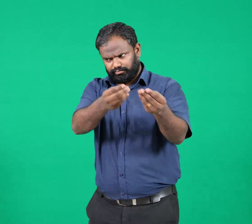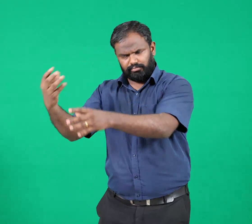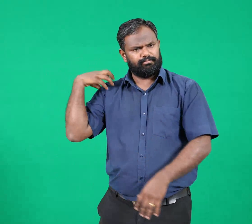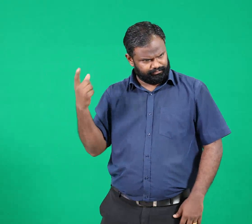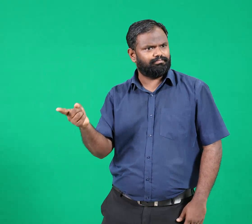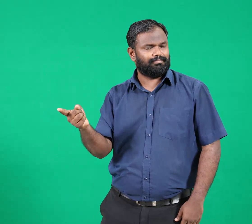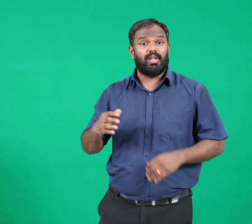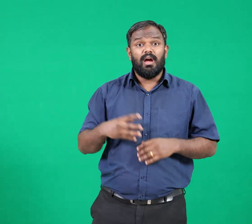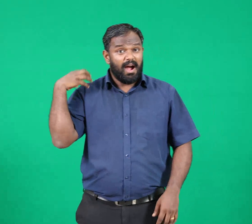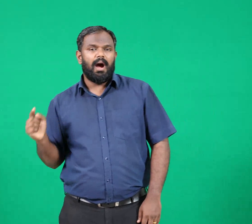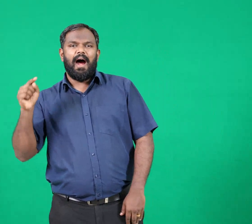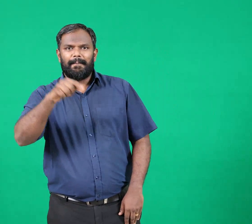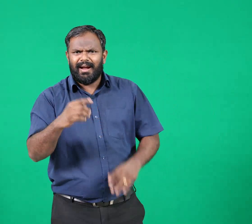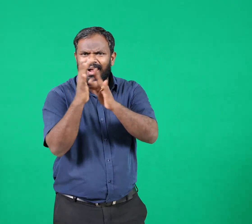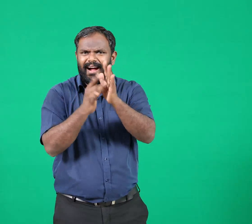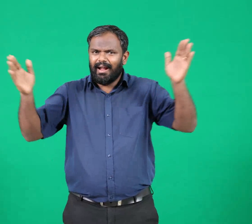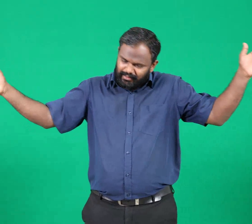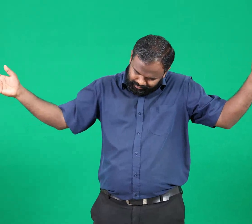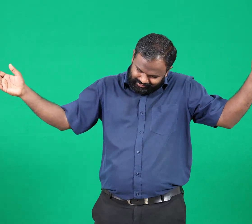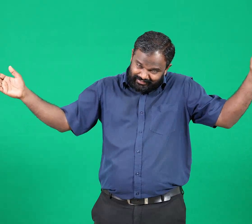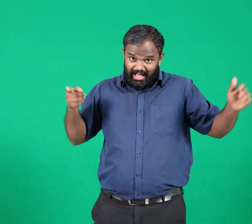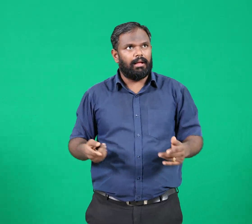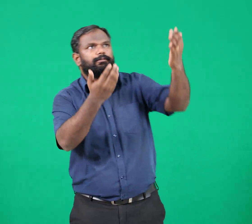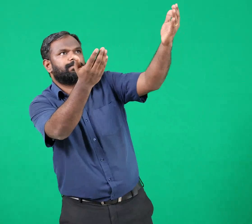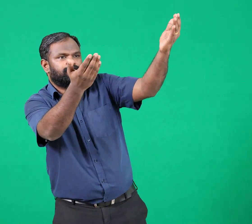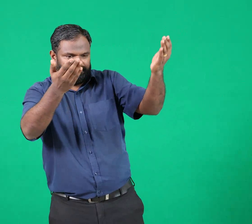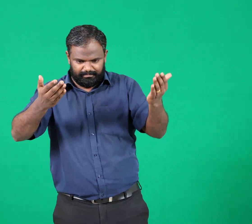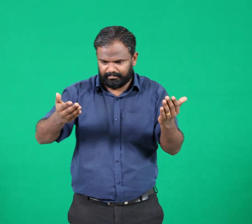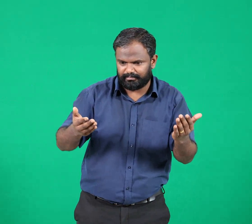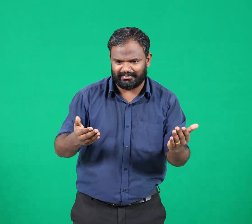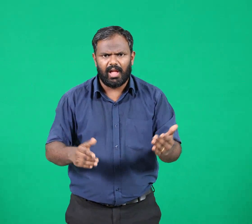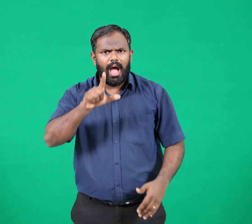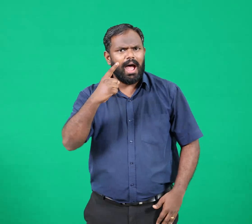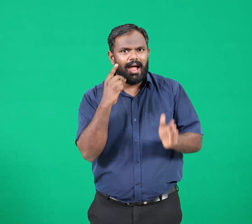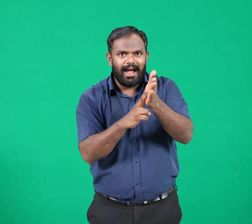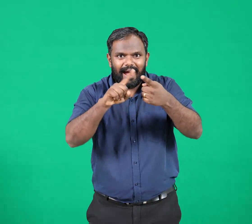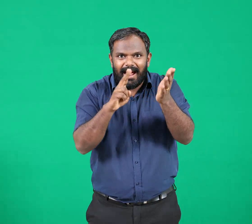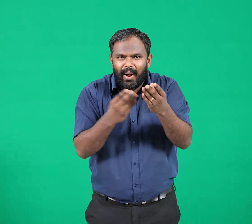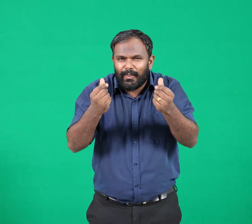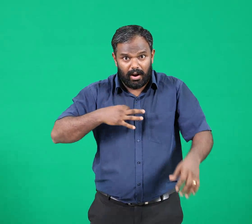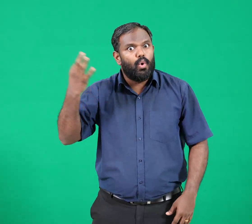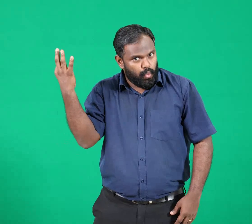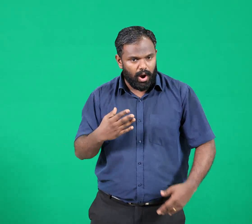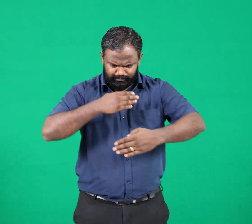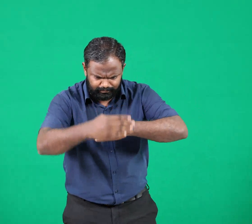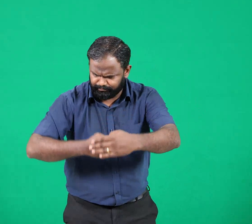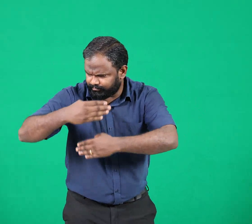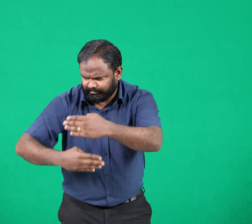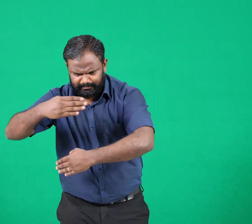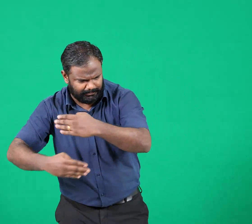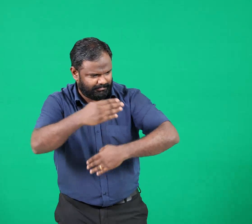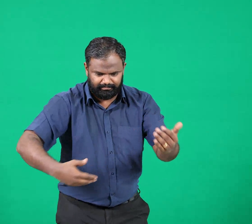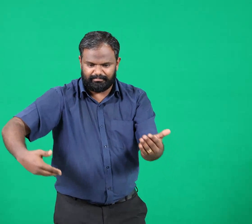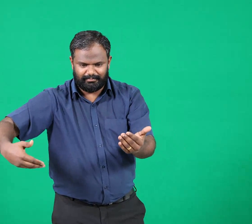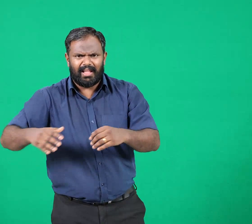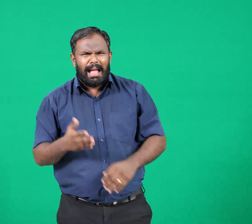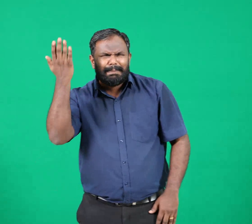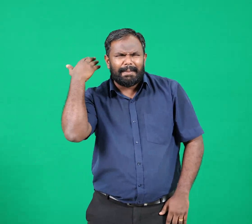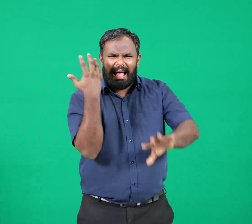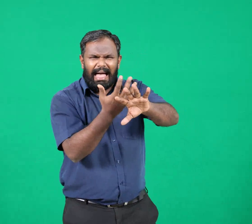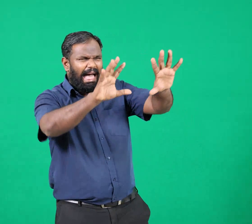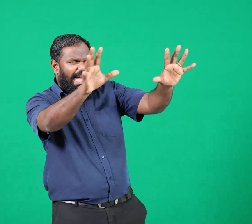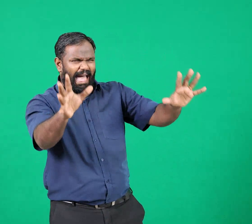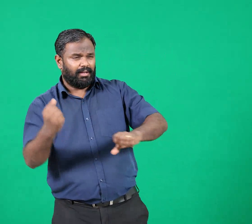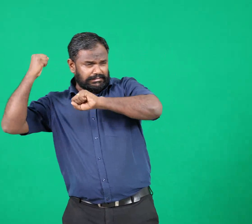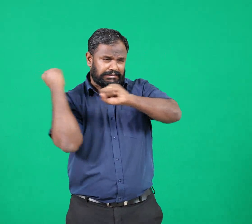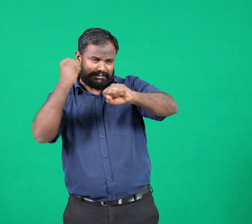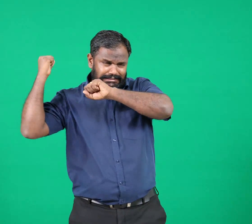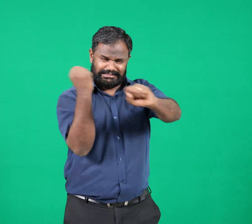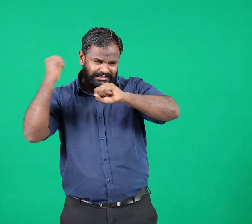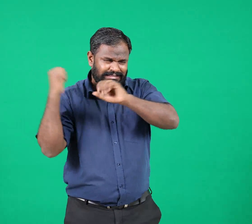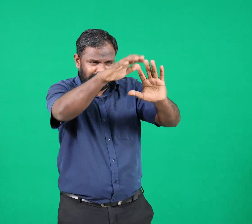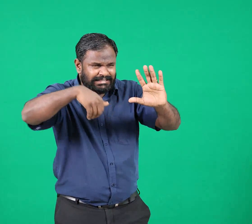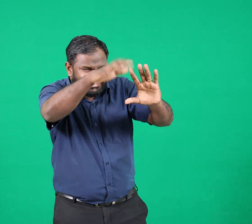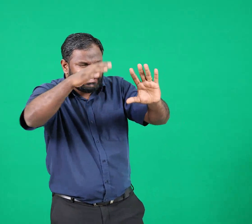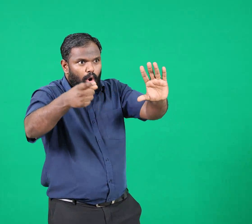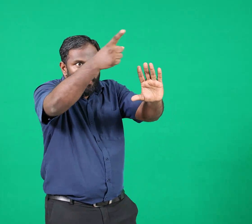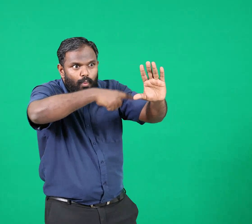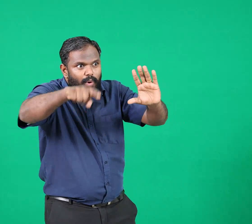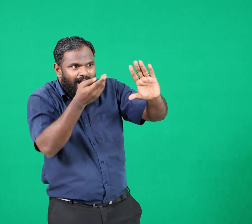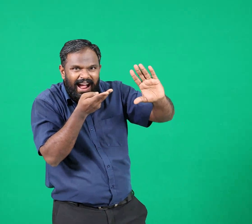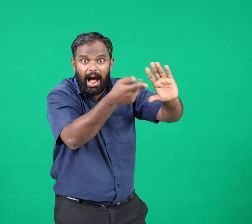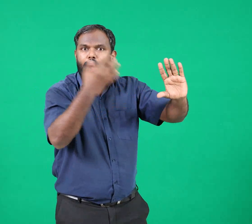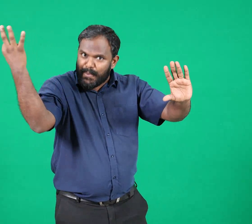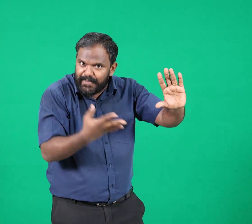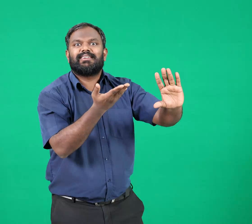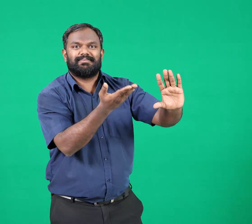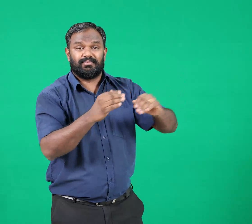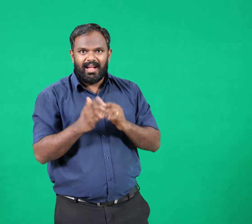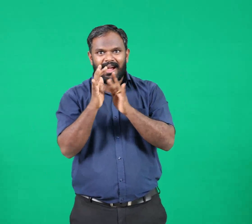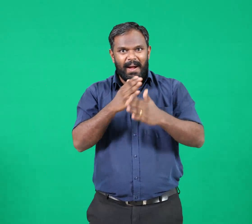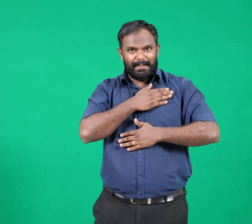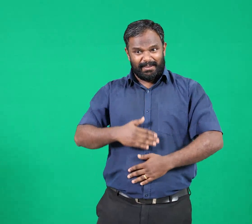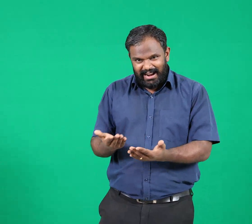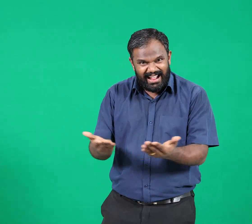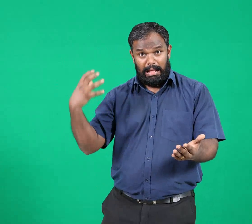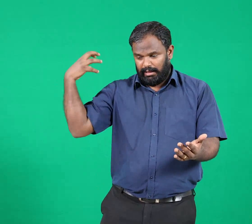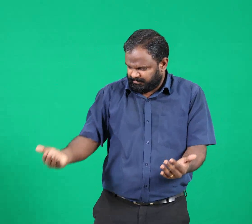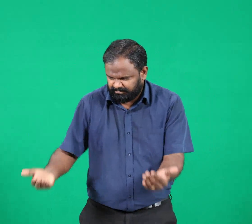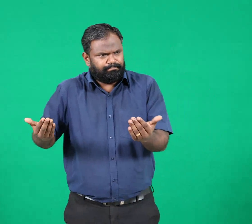So Joseph took the body, wrapped it in a clean linen cloth, and placed it in his own new tomb that he had cut into the rock.